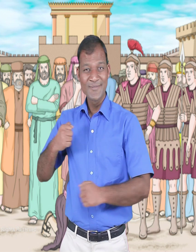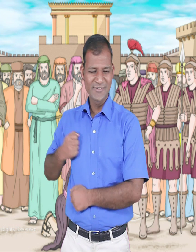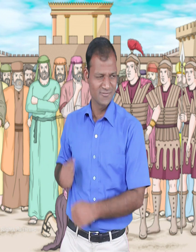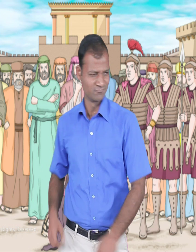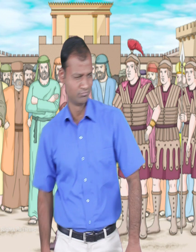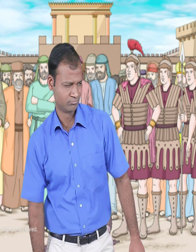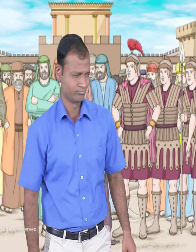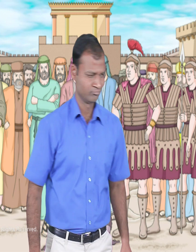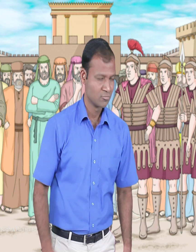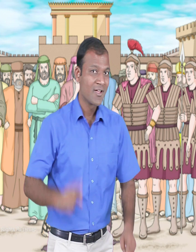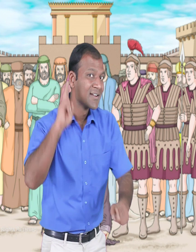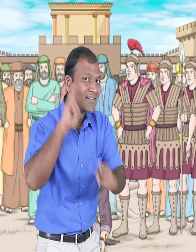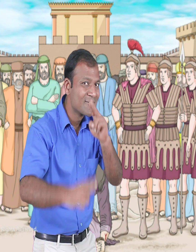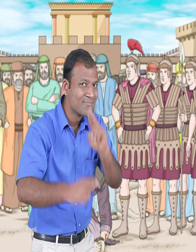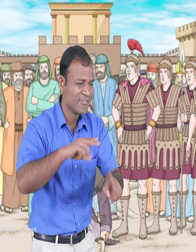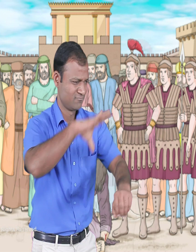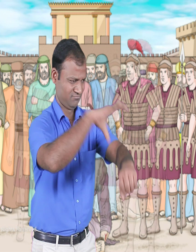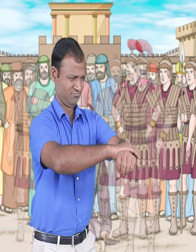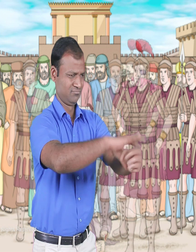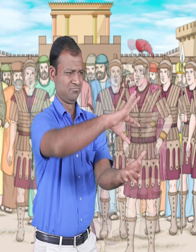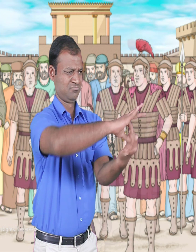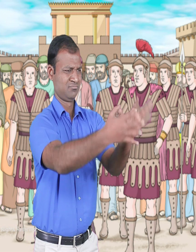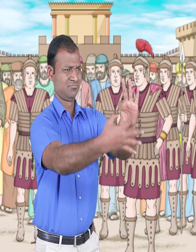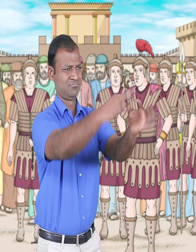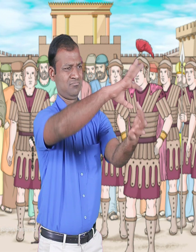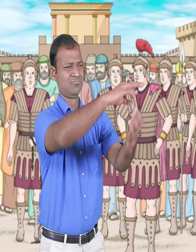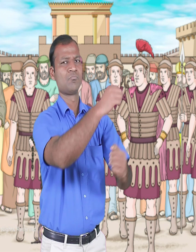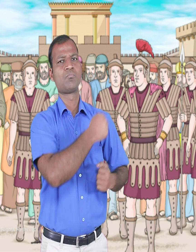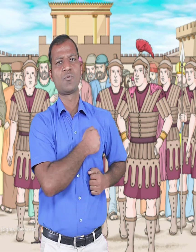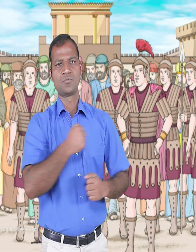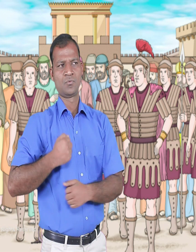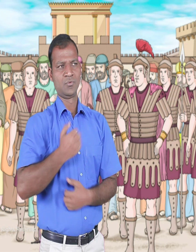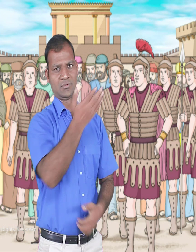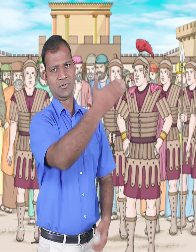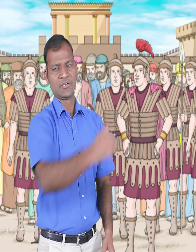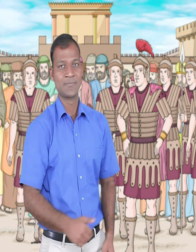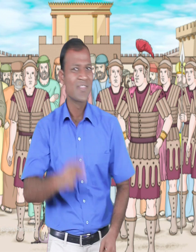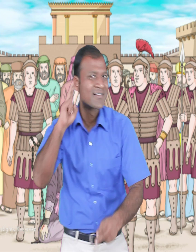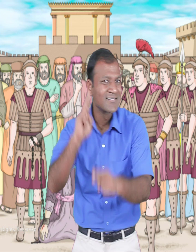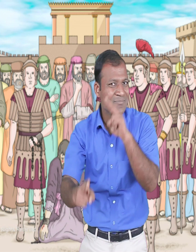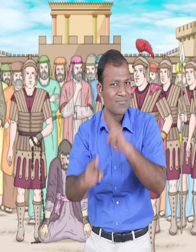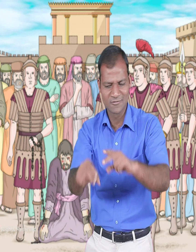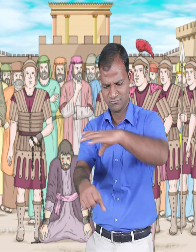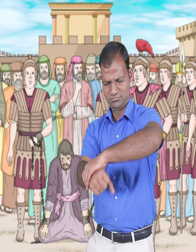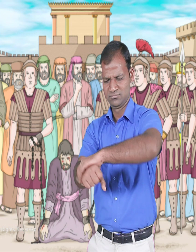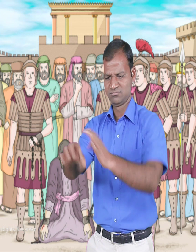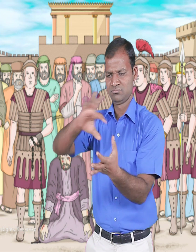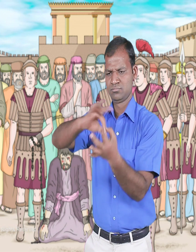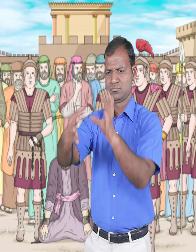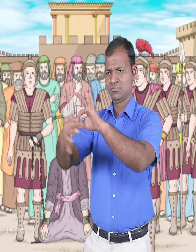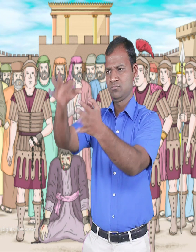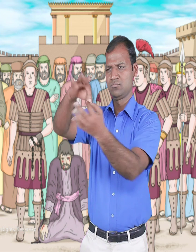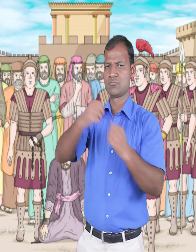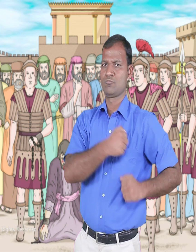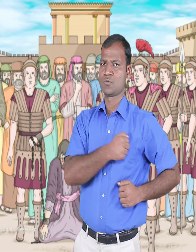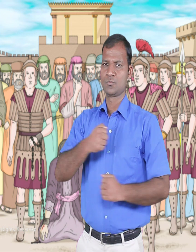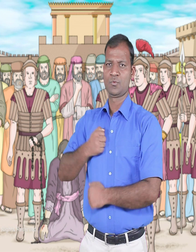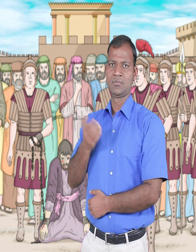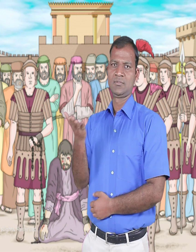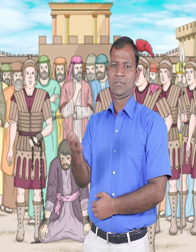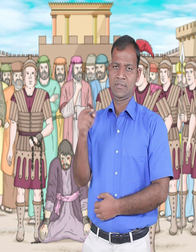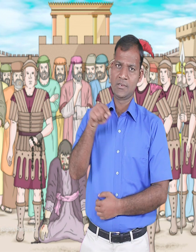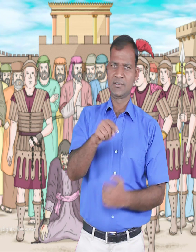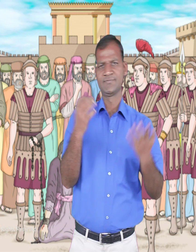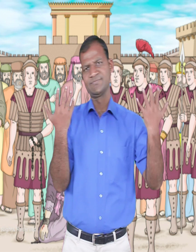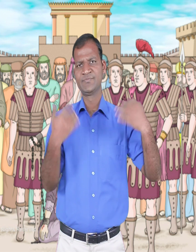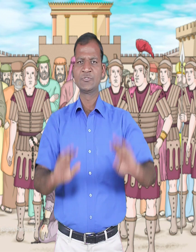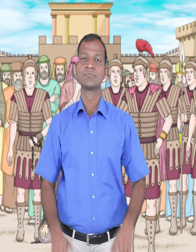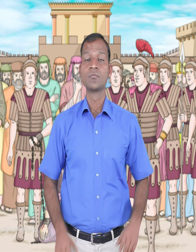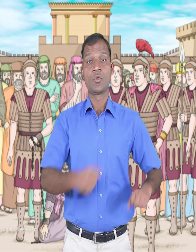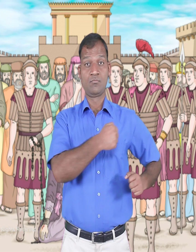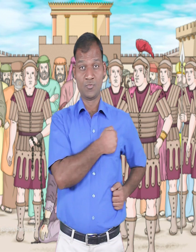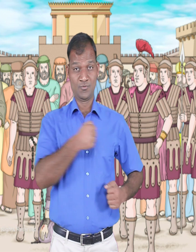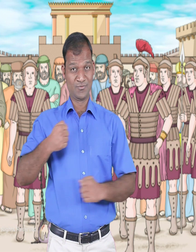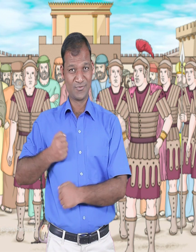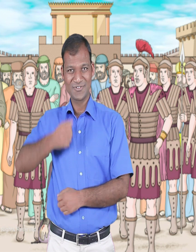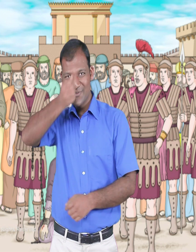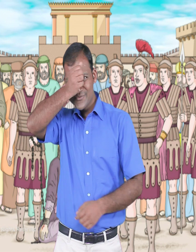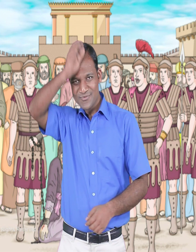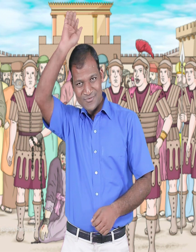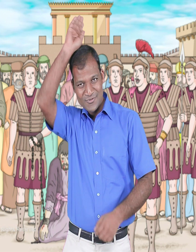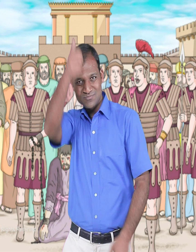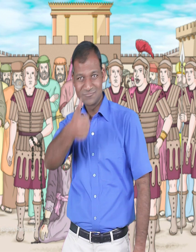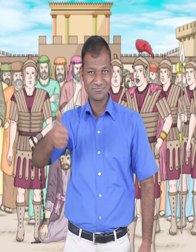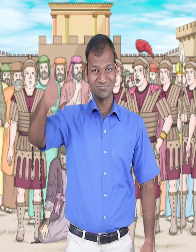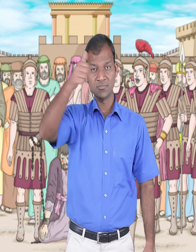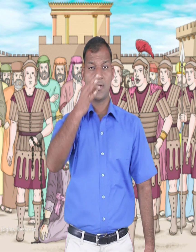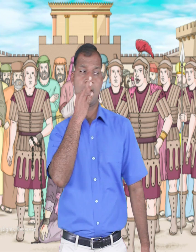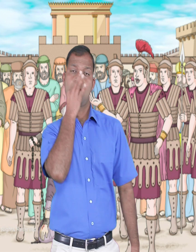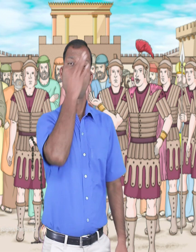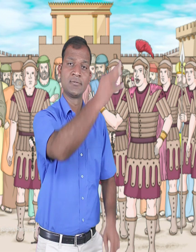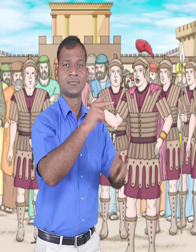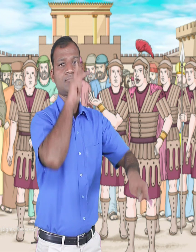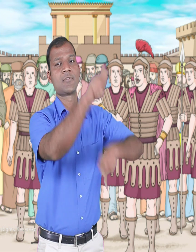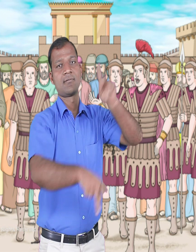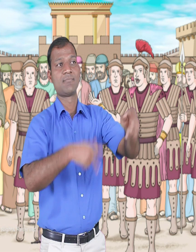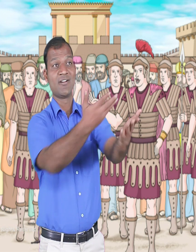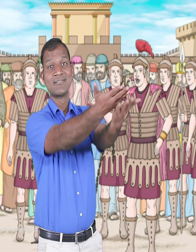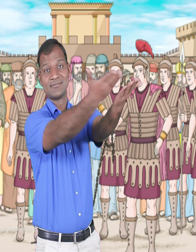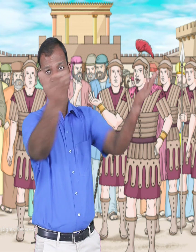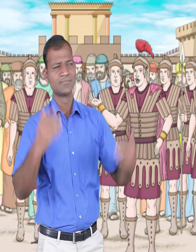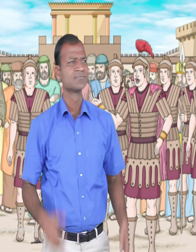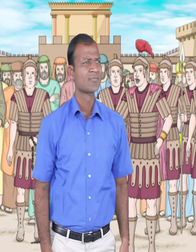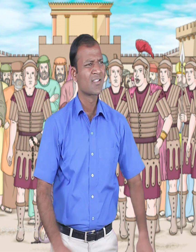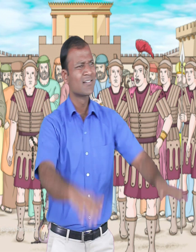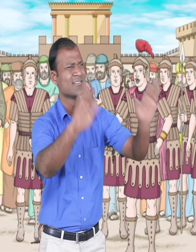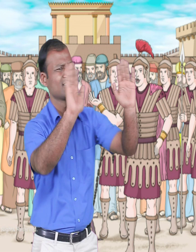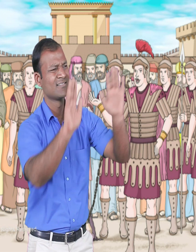The commander came up and arrested Paul, ordering that he be bound with two chains.